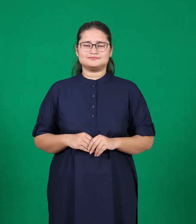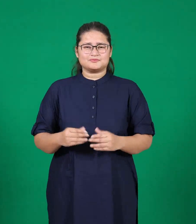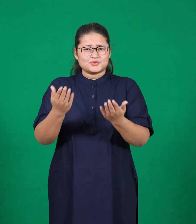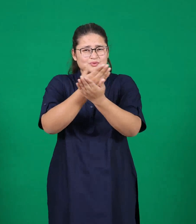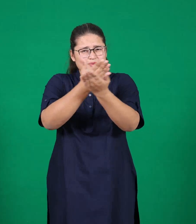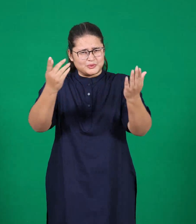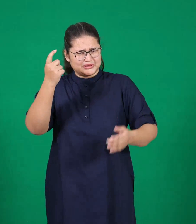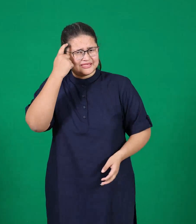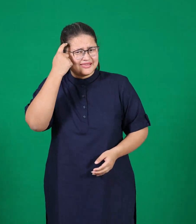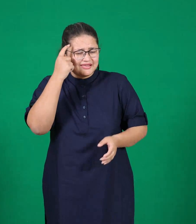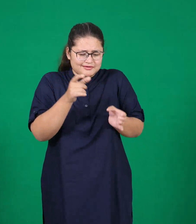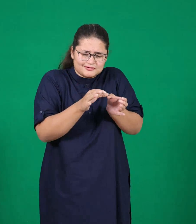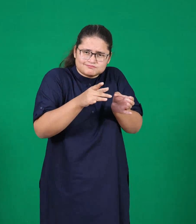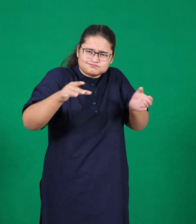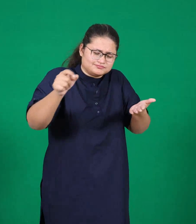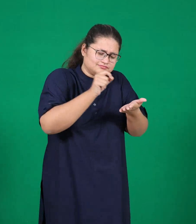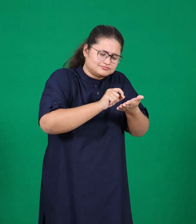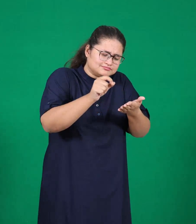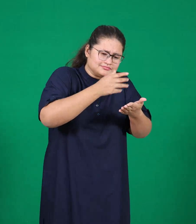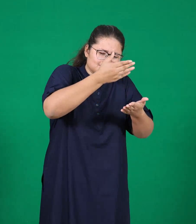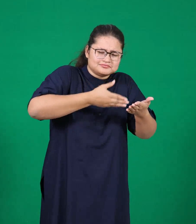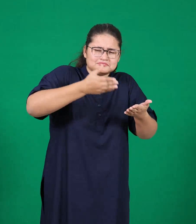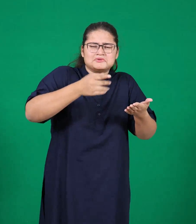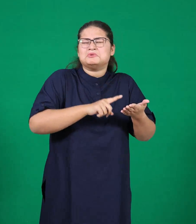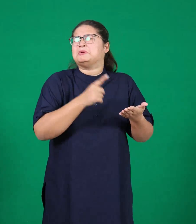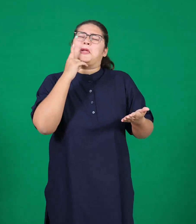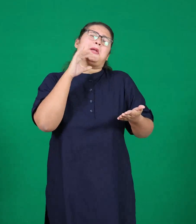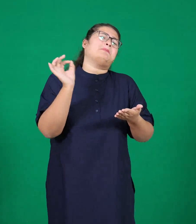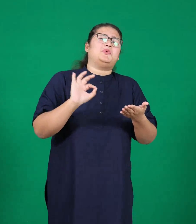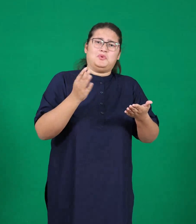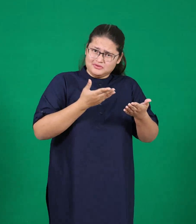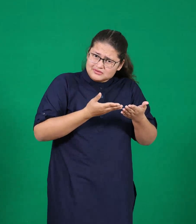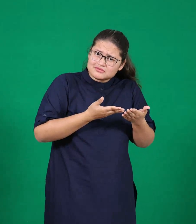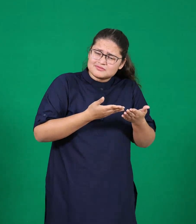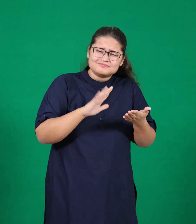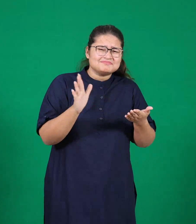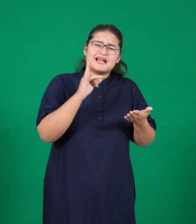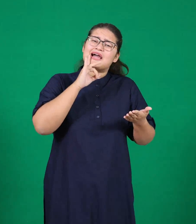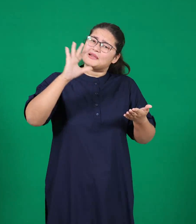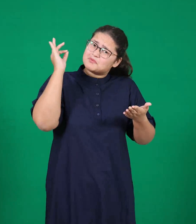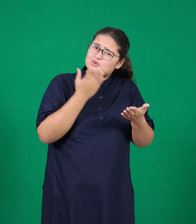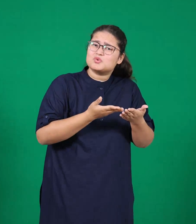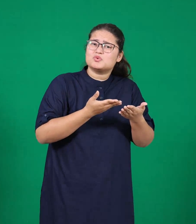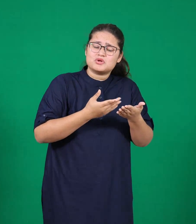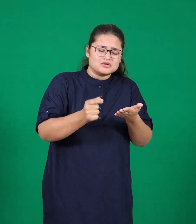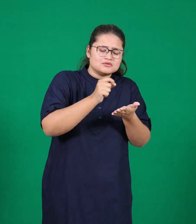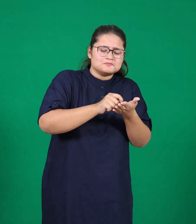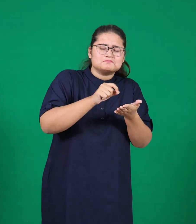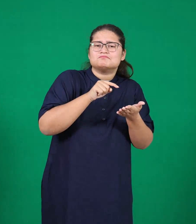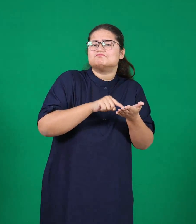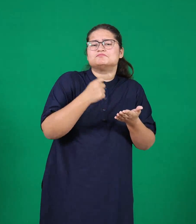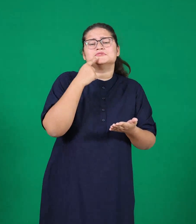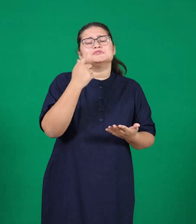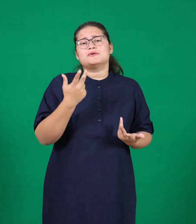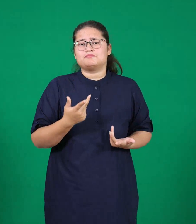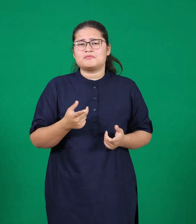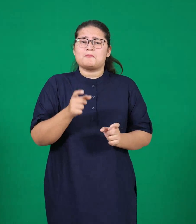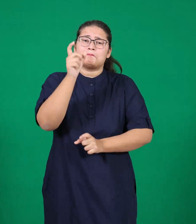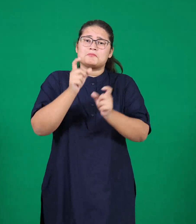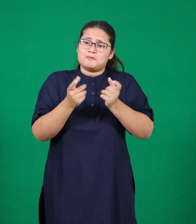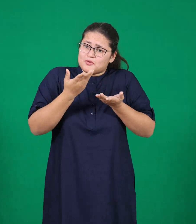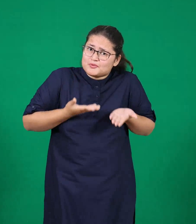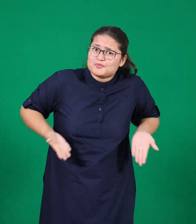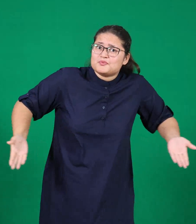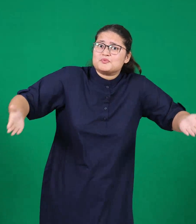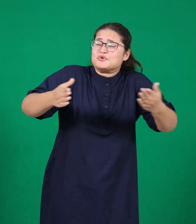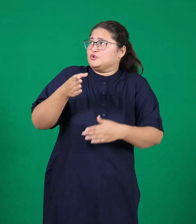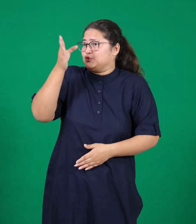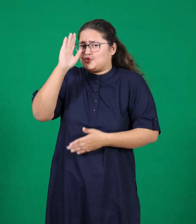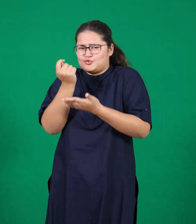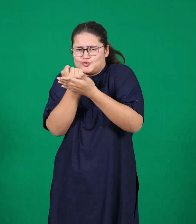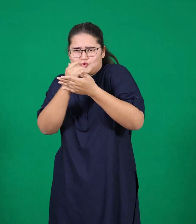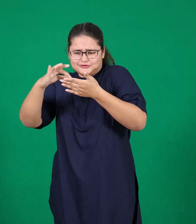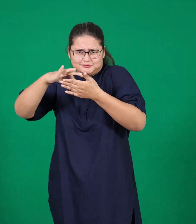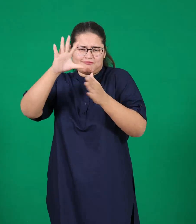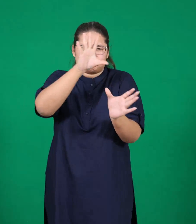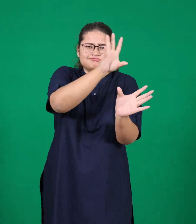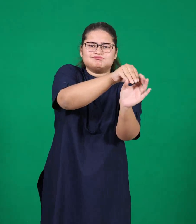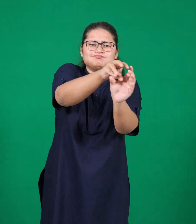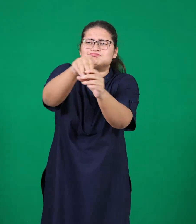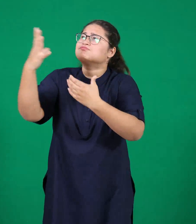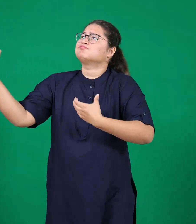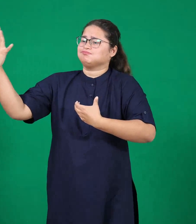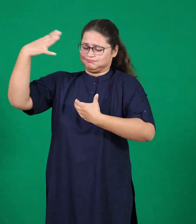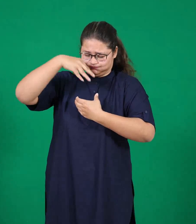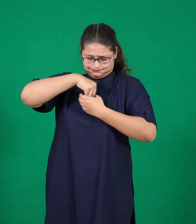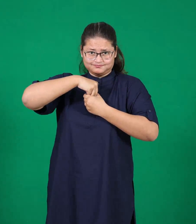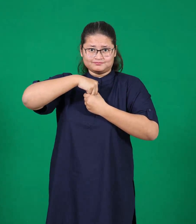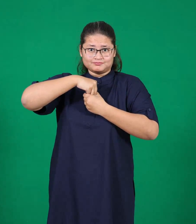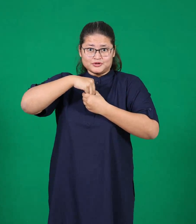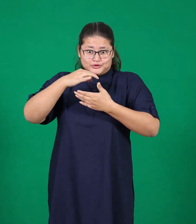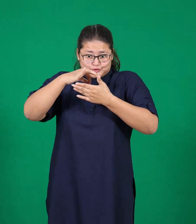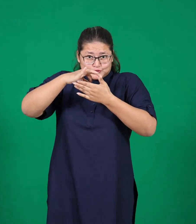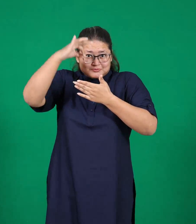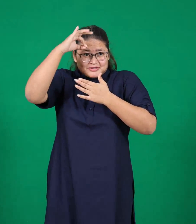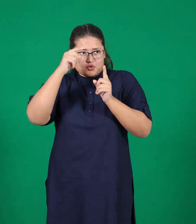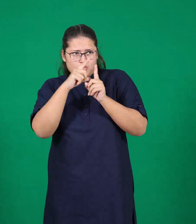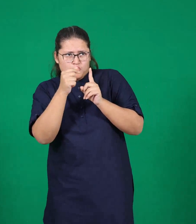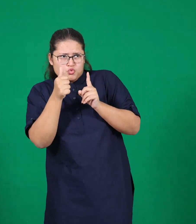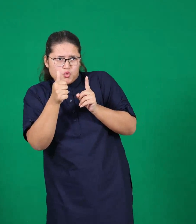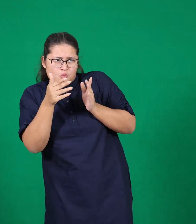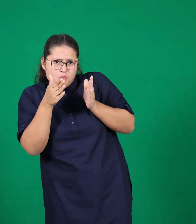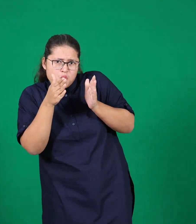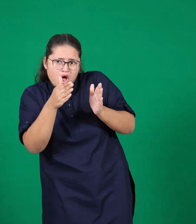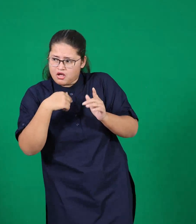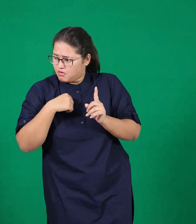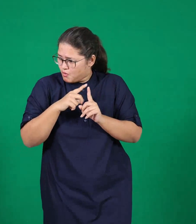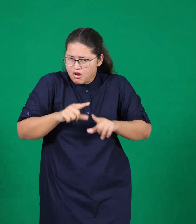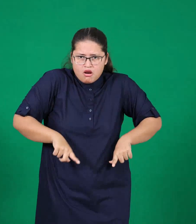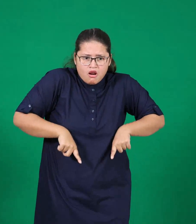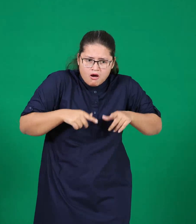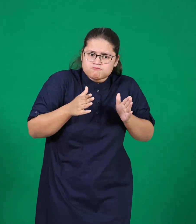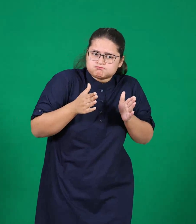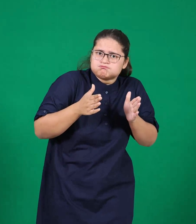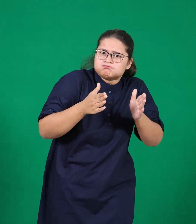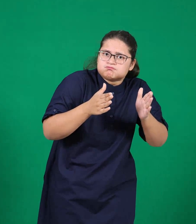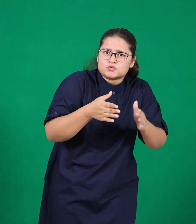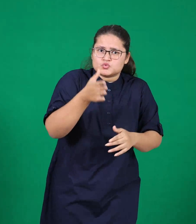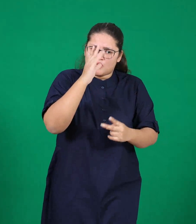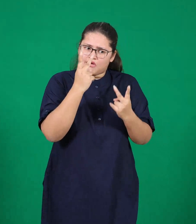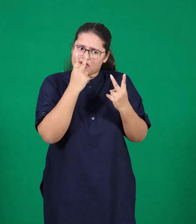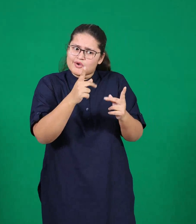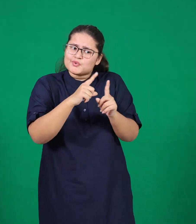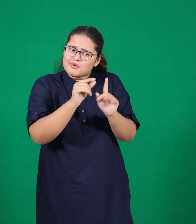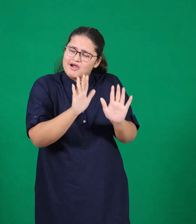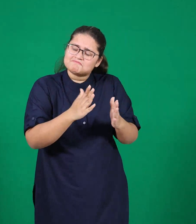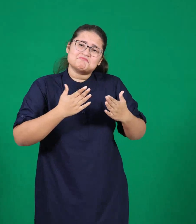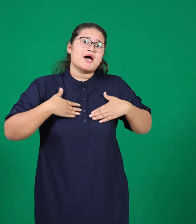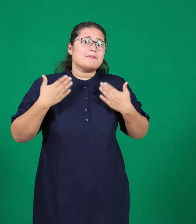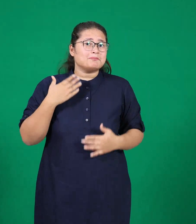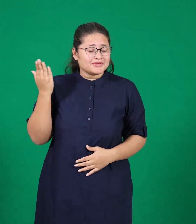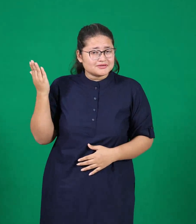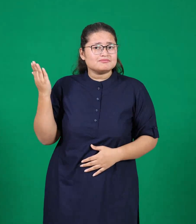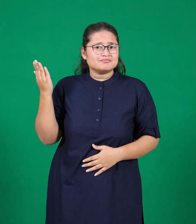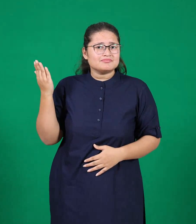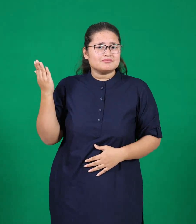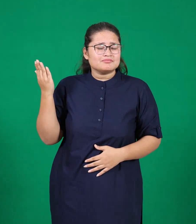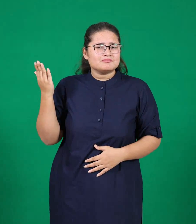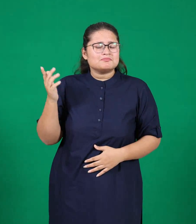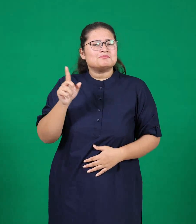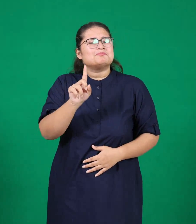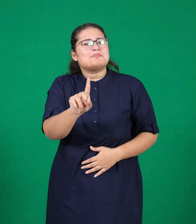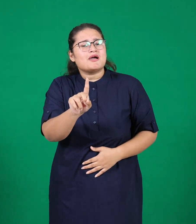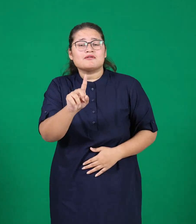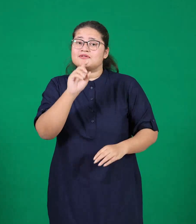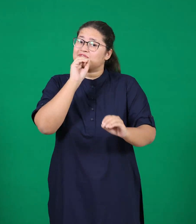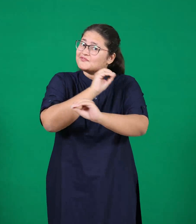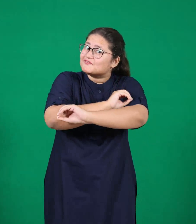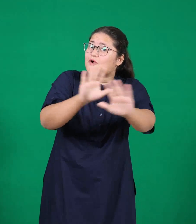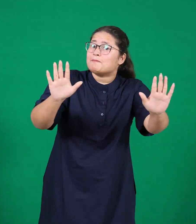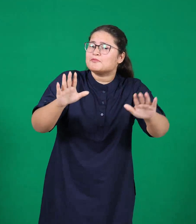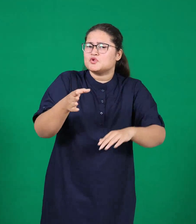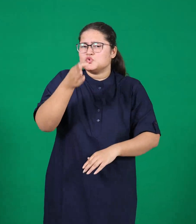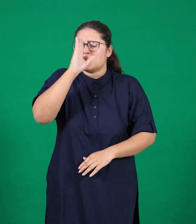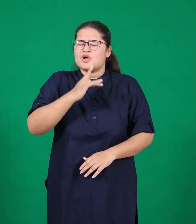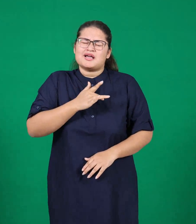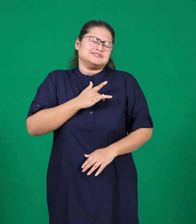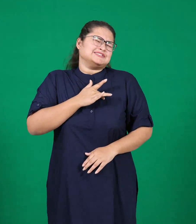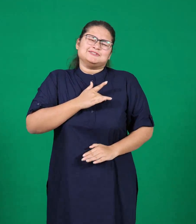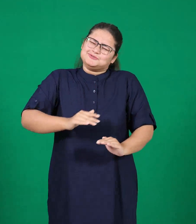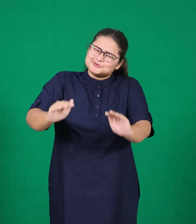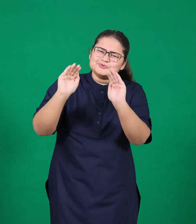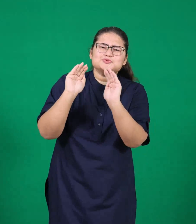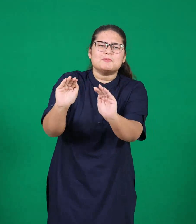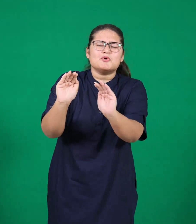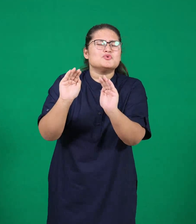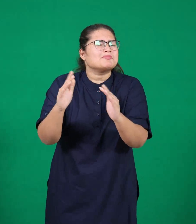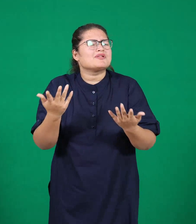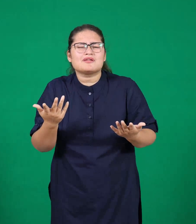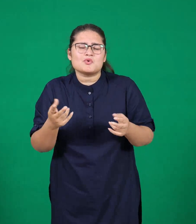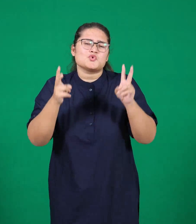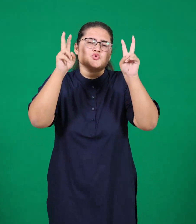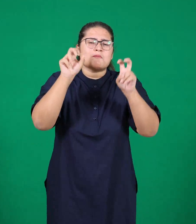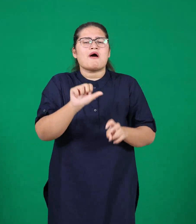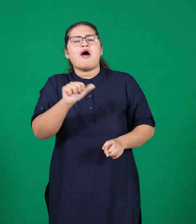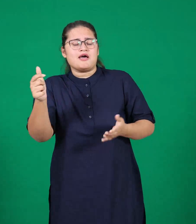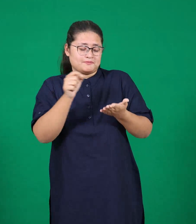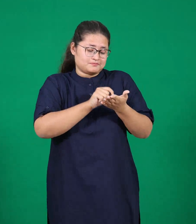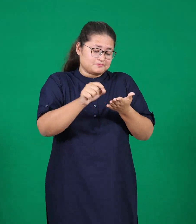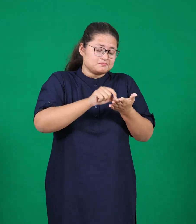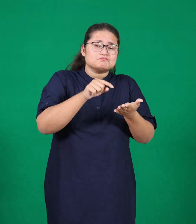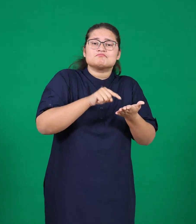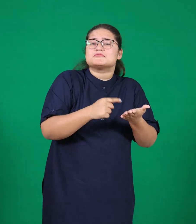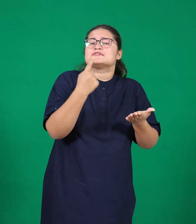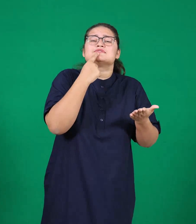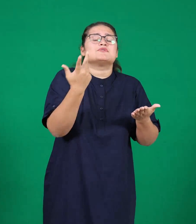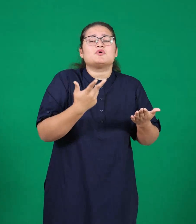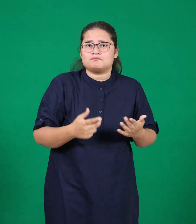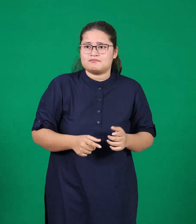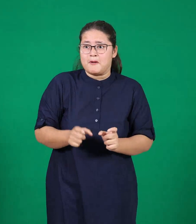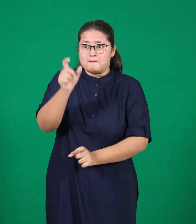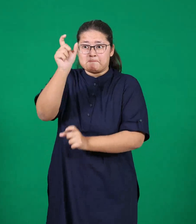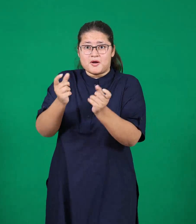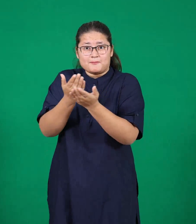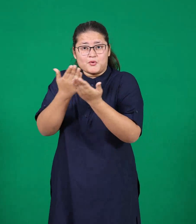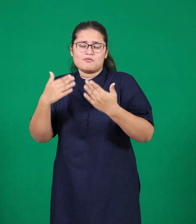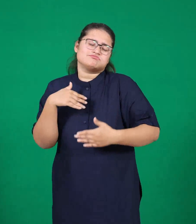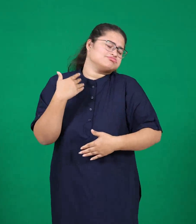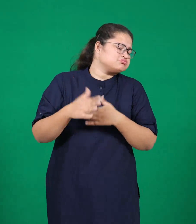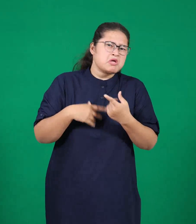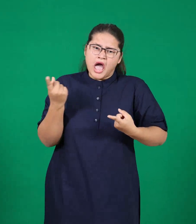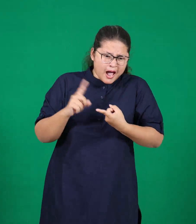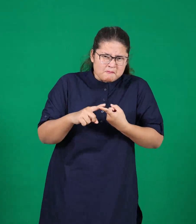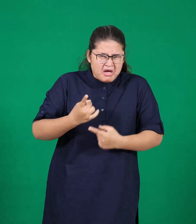Or do you think the Scripture says without reason that the Spirit He caused to dwell in us yearns with envy?